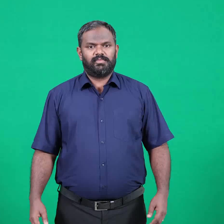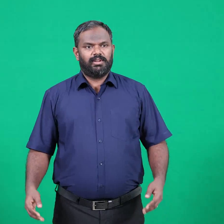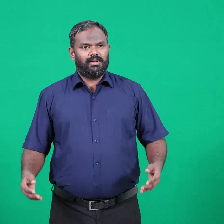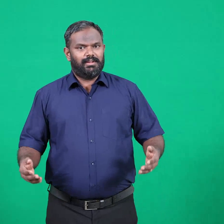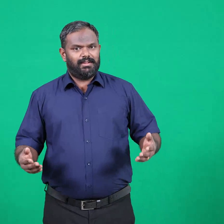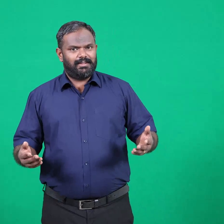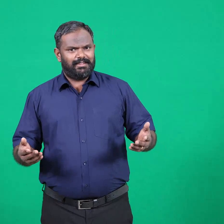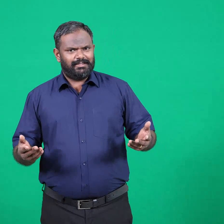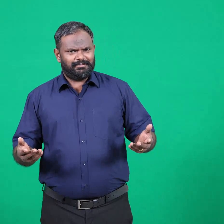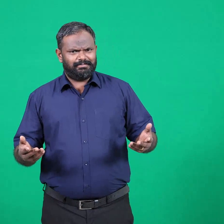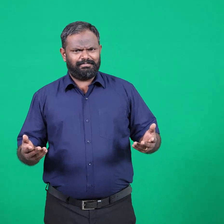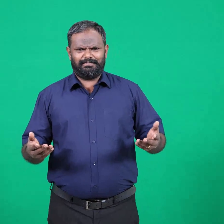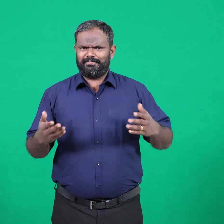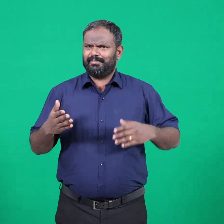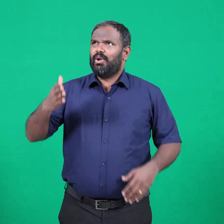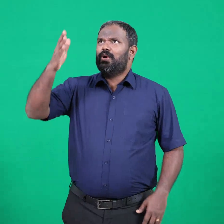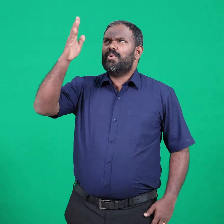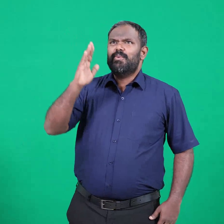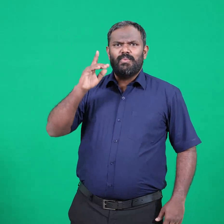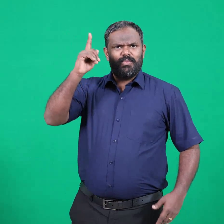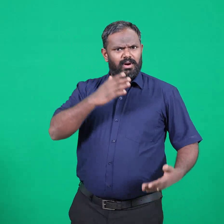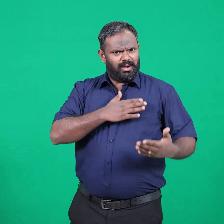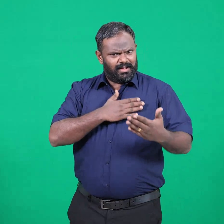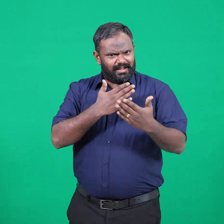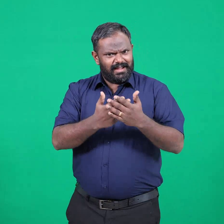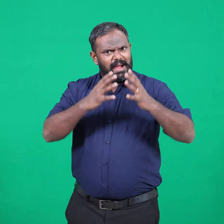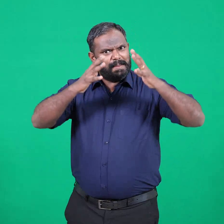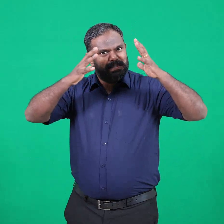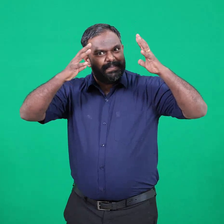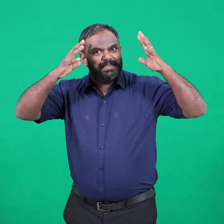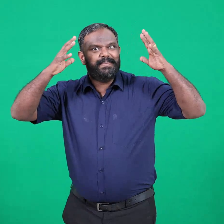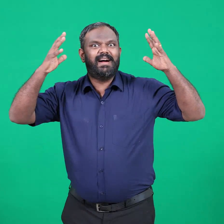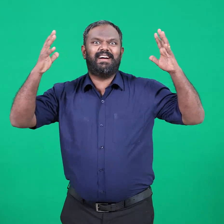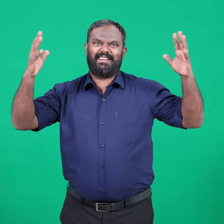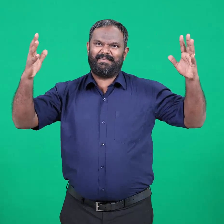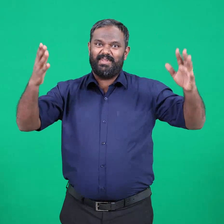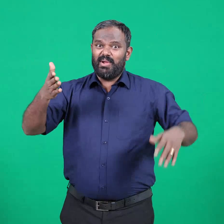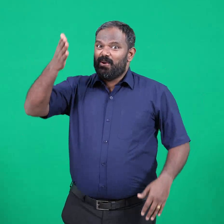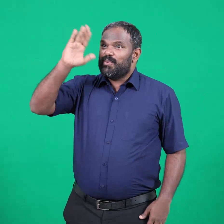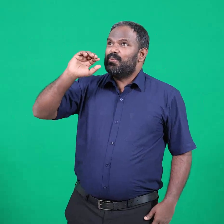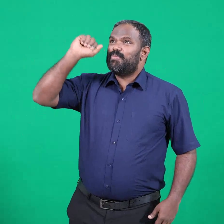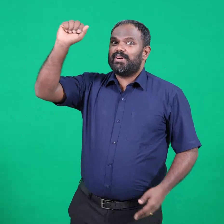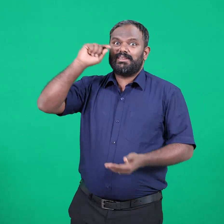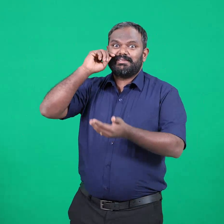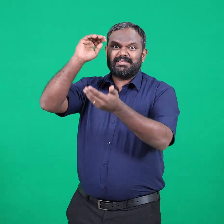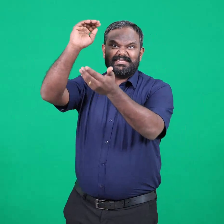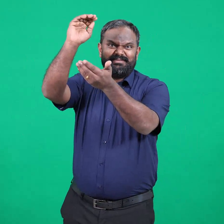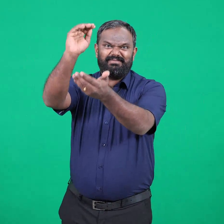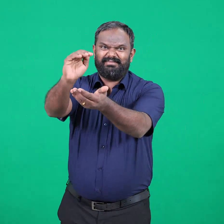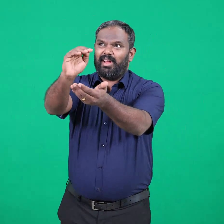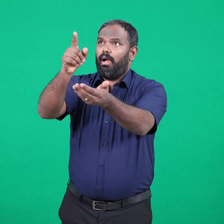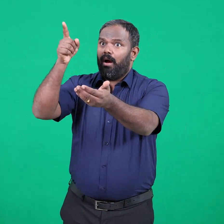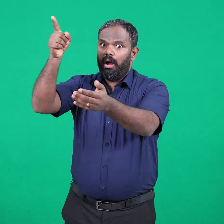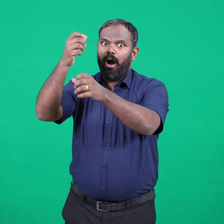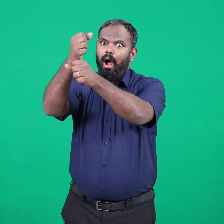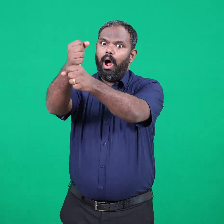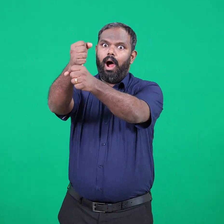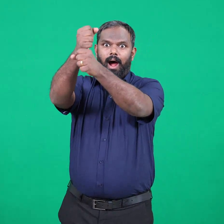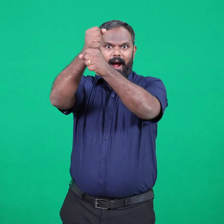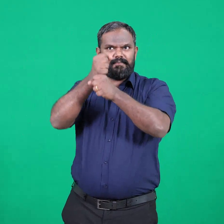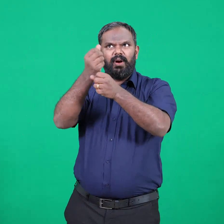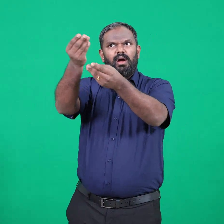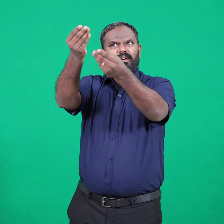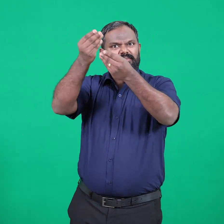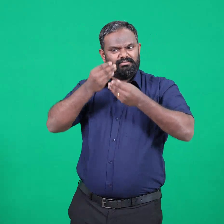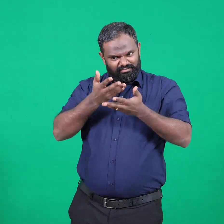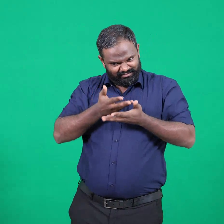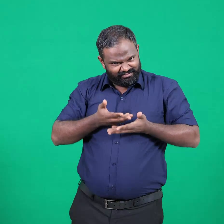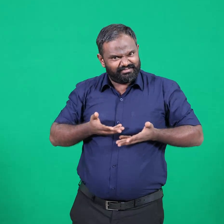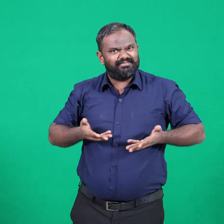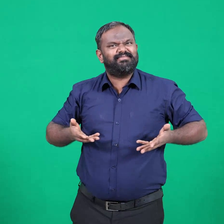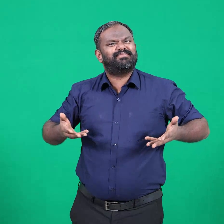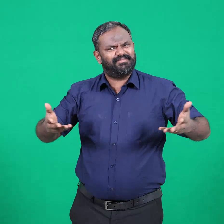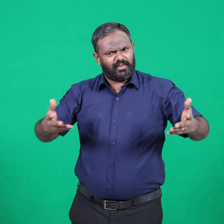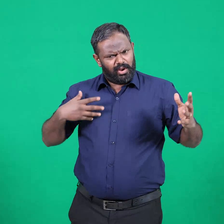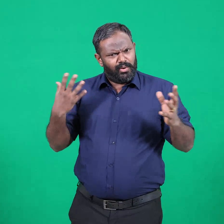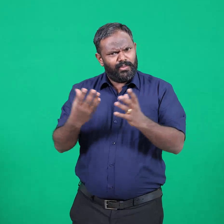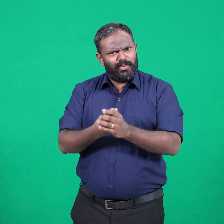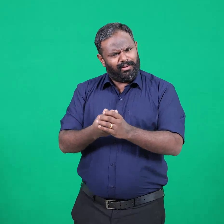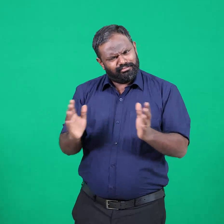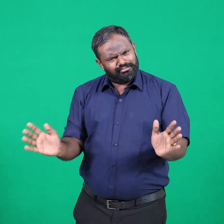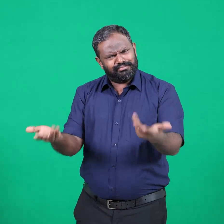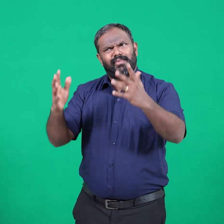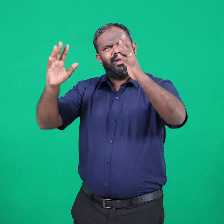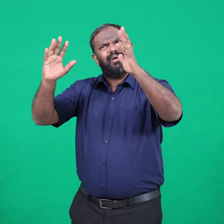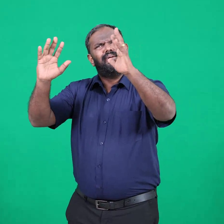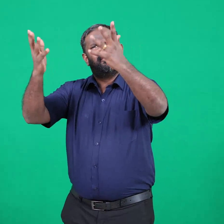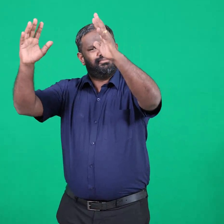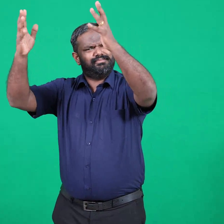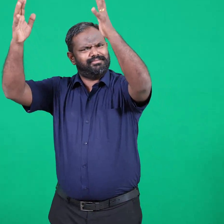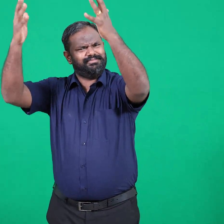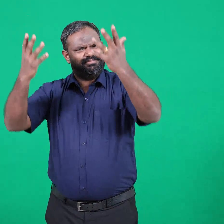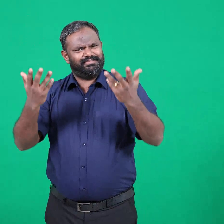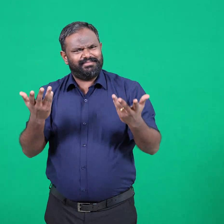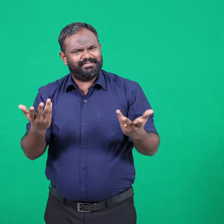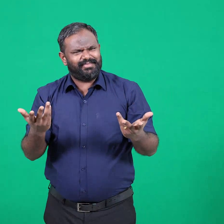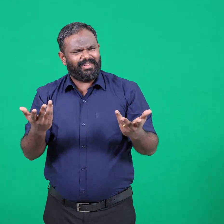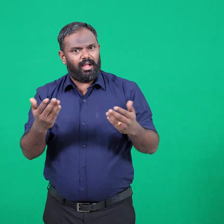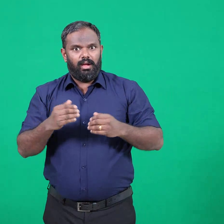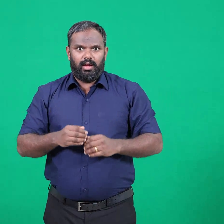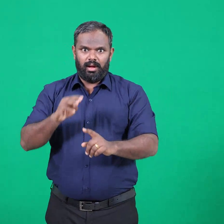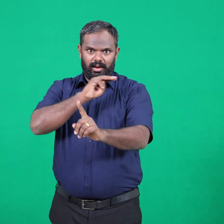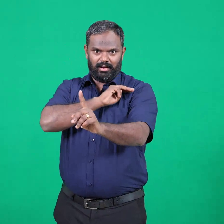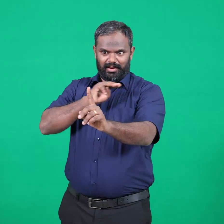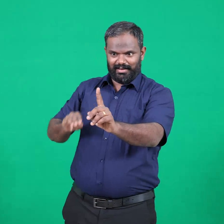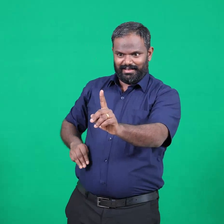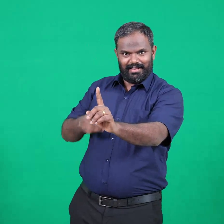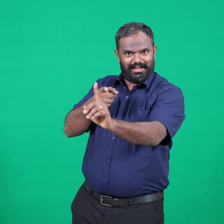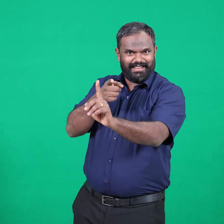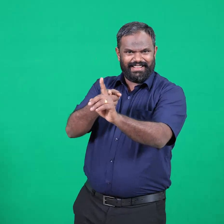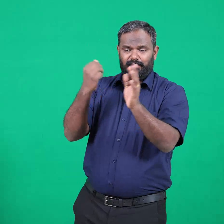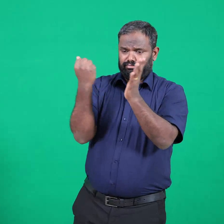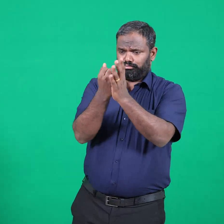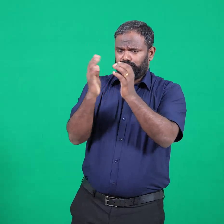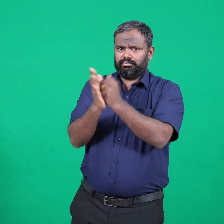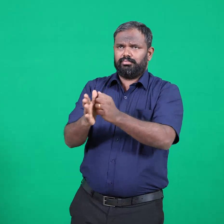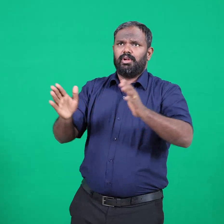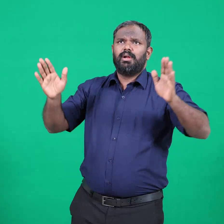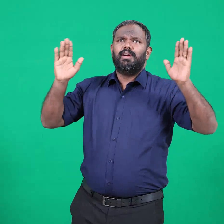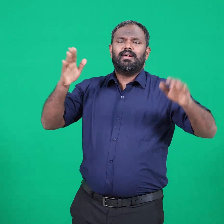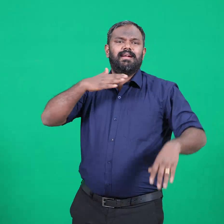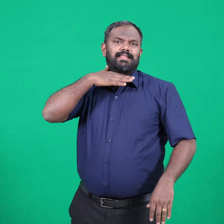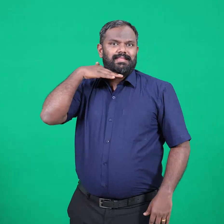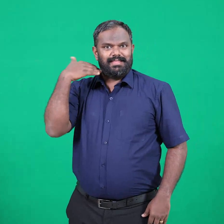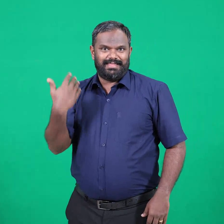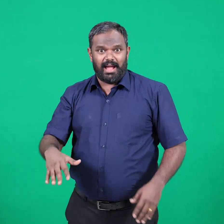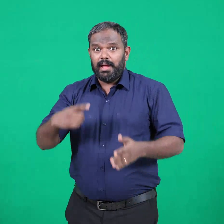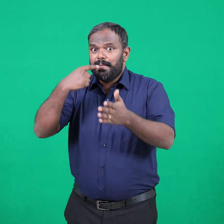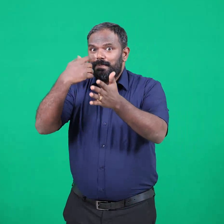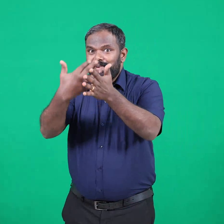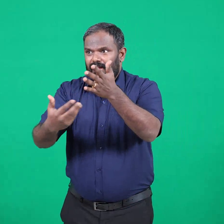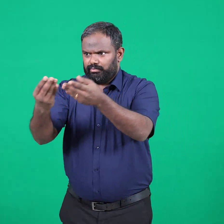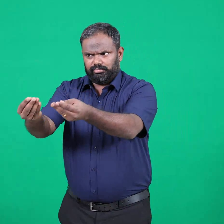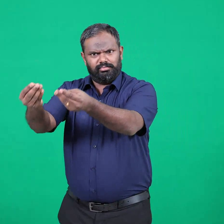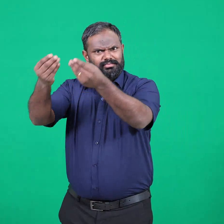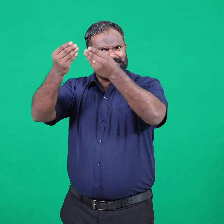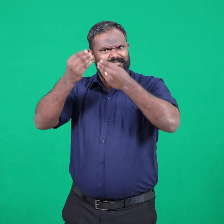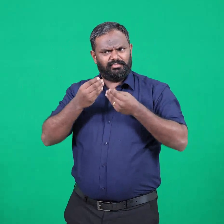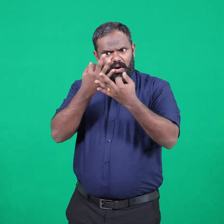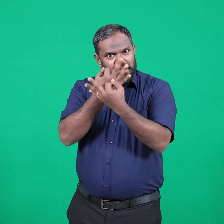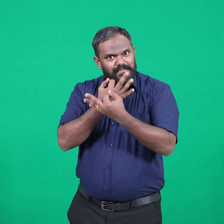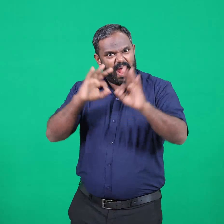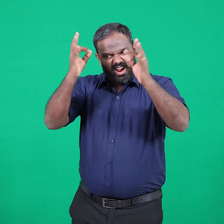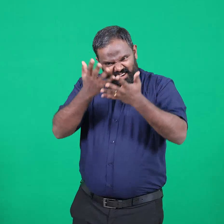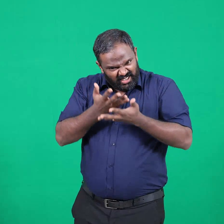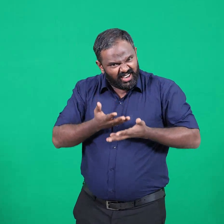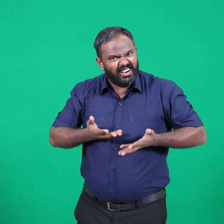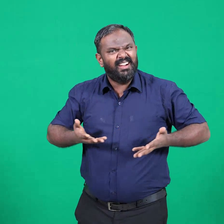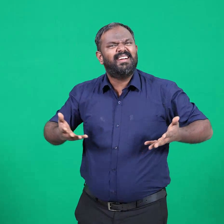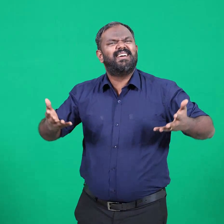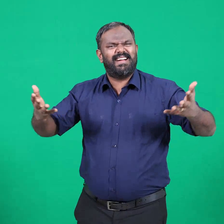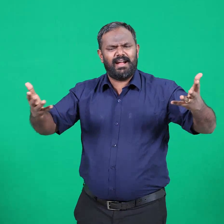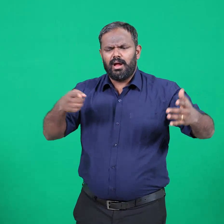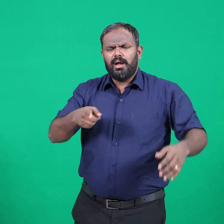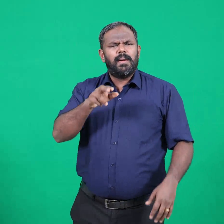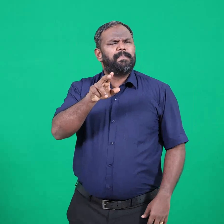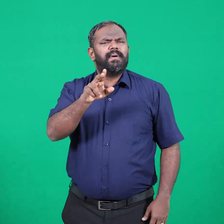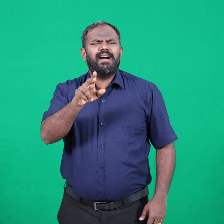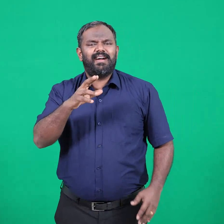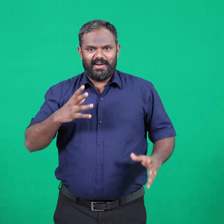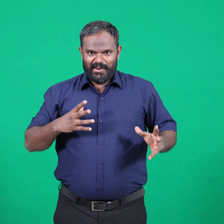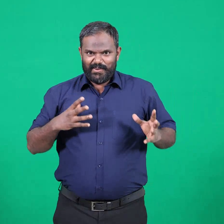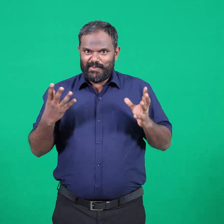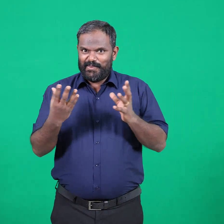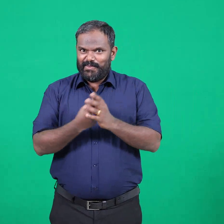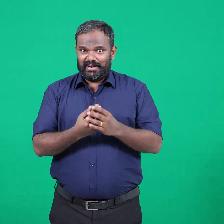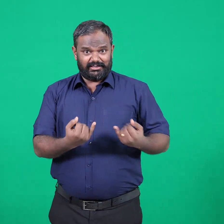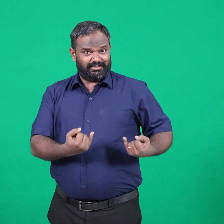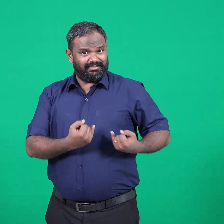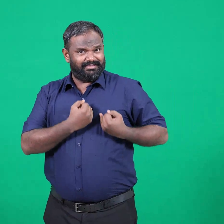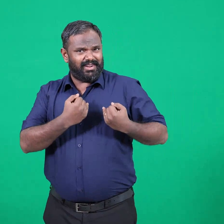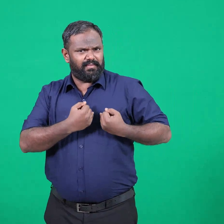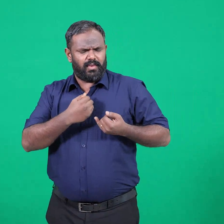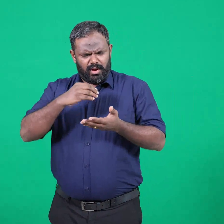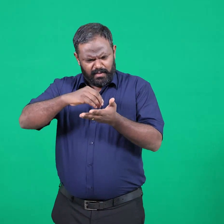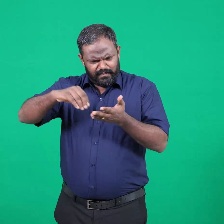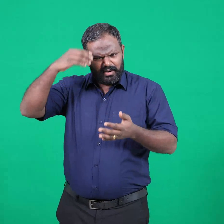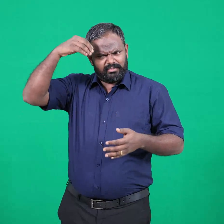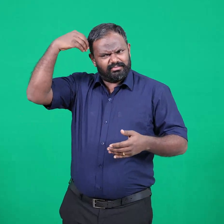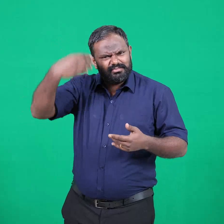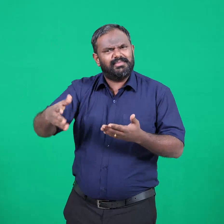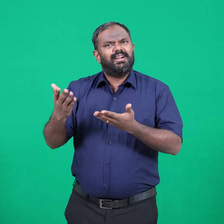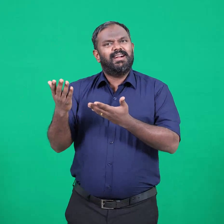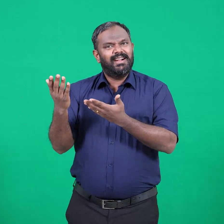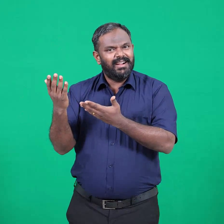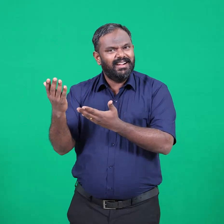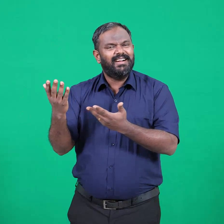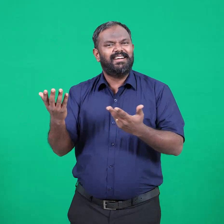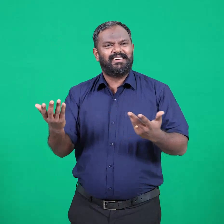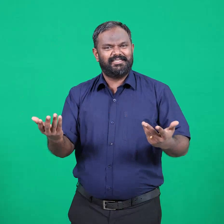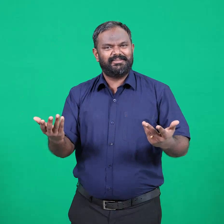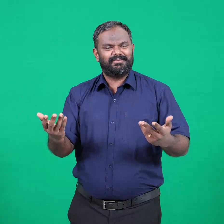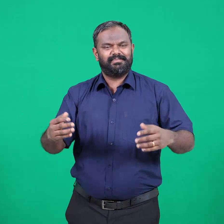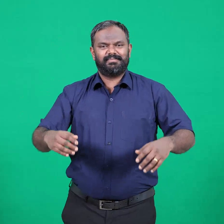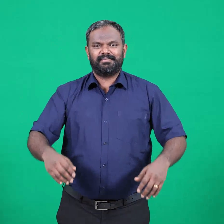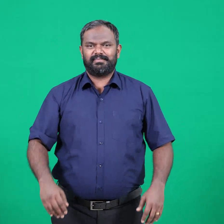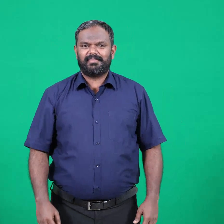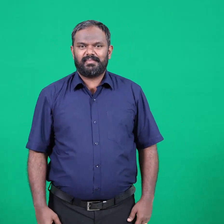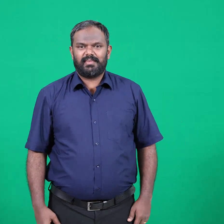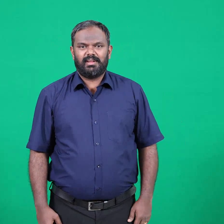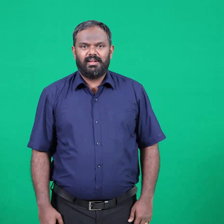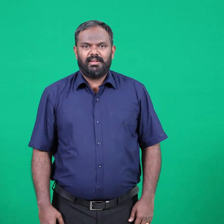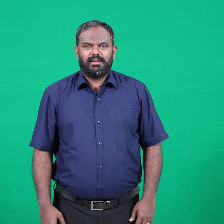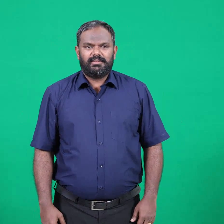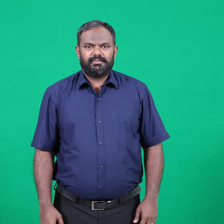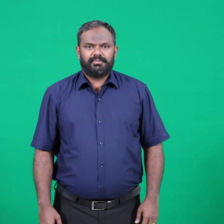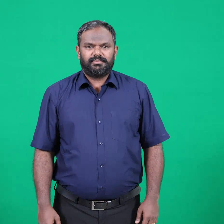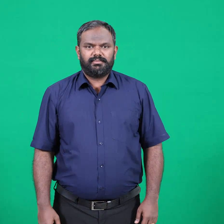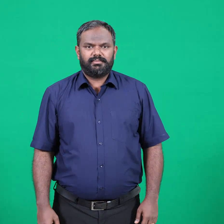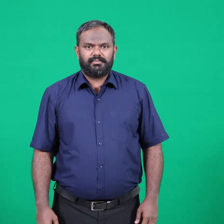to the praise of His glorious grace, which He has freely given us in the Beloved One. In Him we have redemption through His blood, the forgiveness of our trespasses, according to the riches of His grace